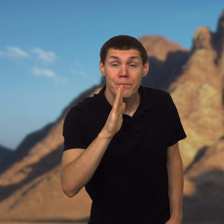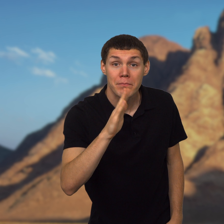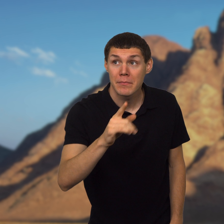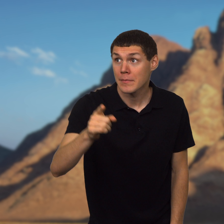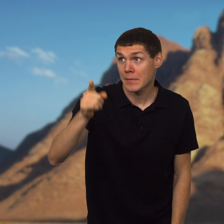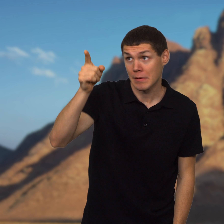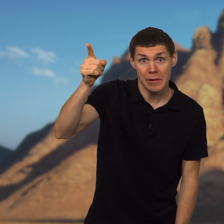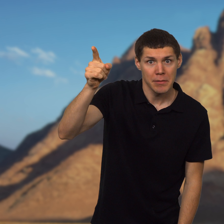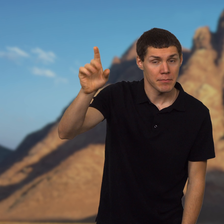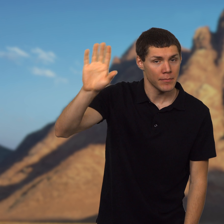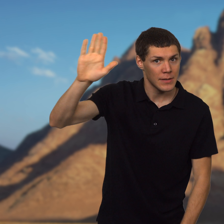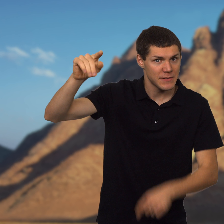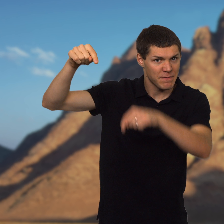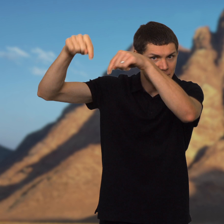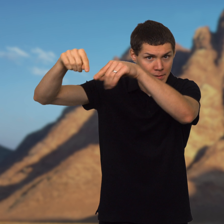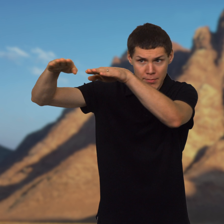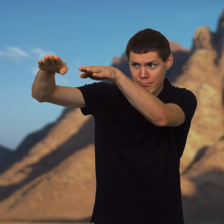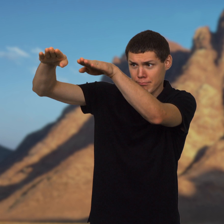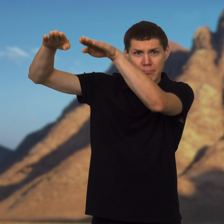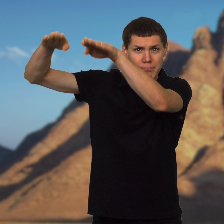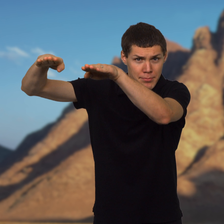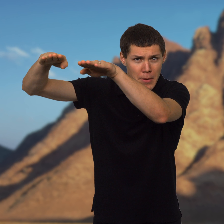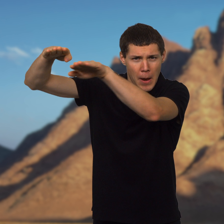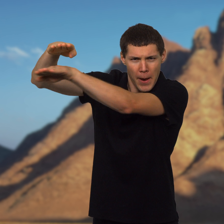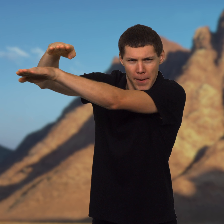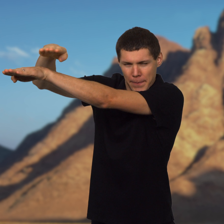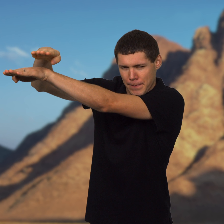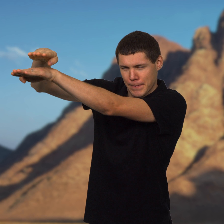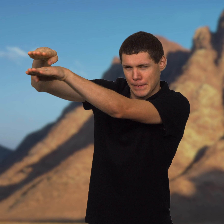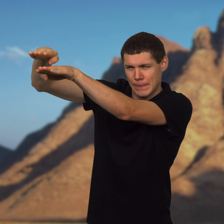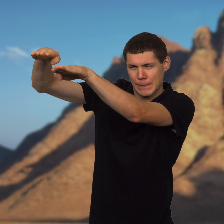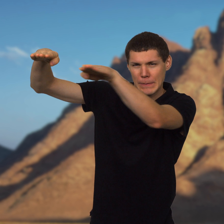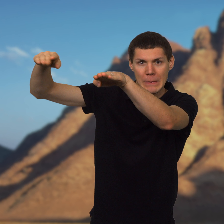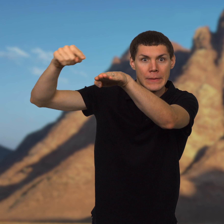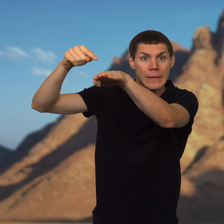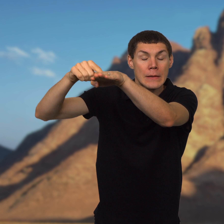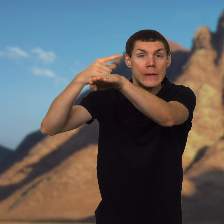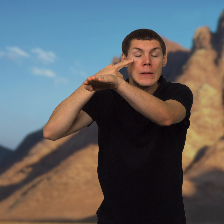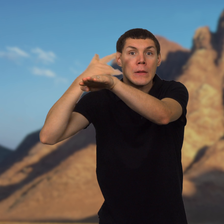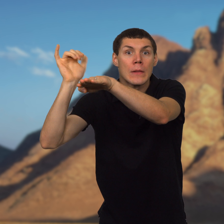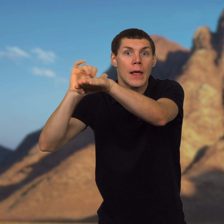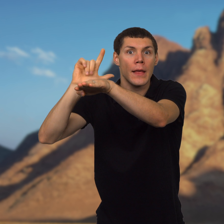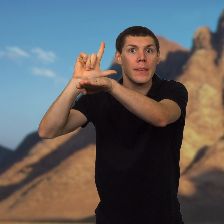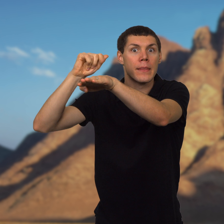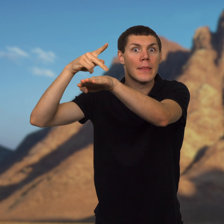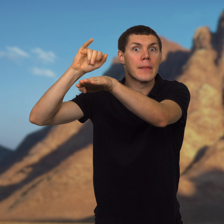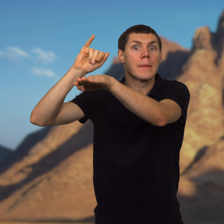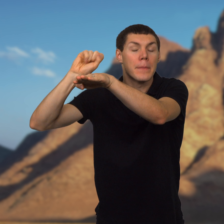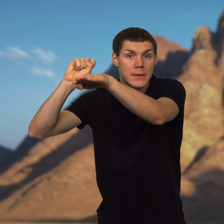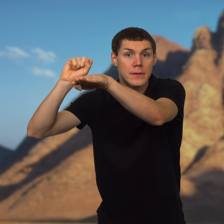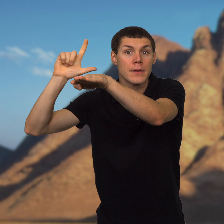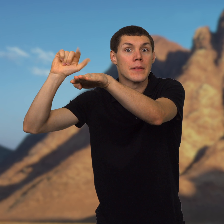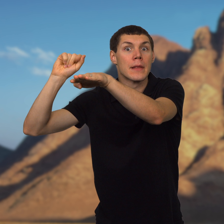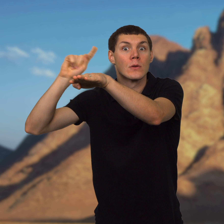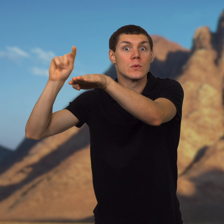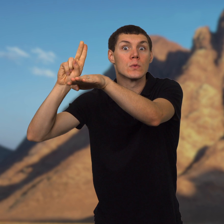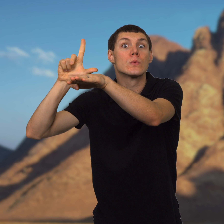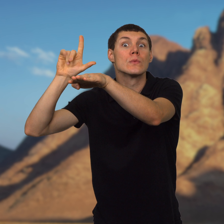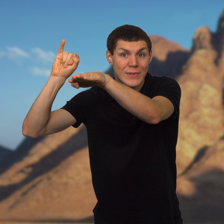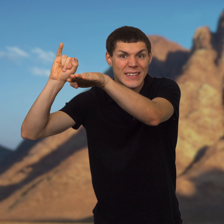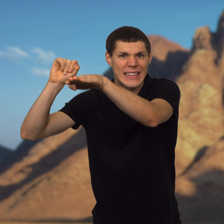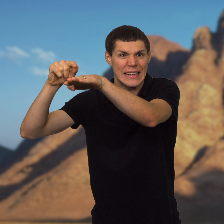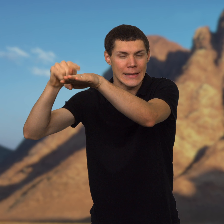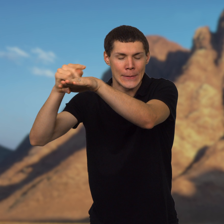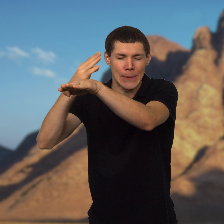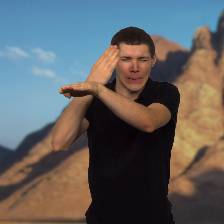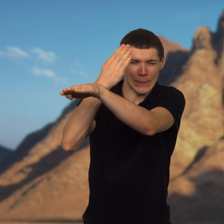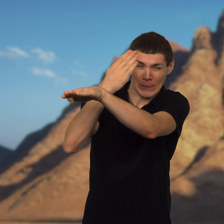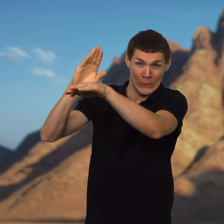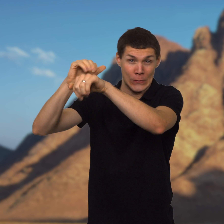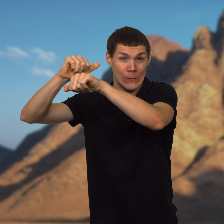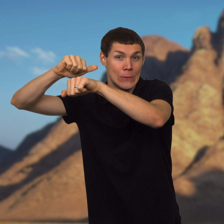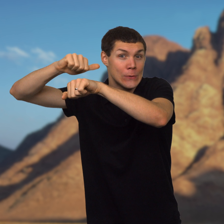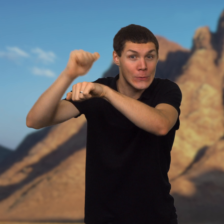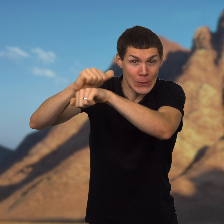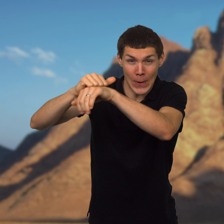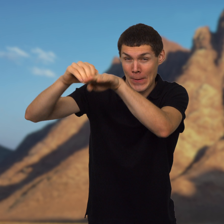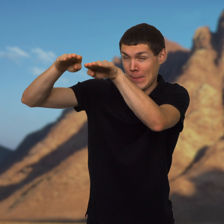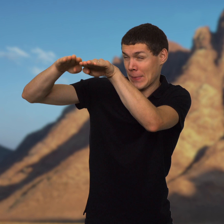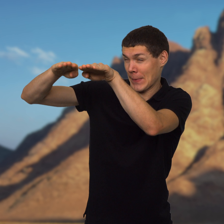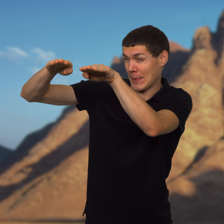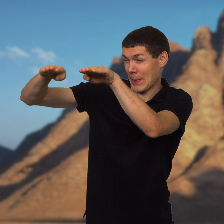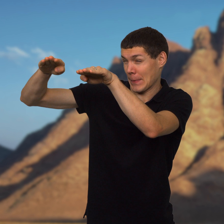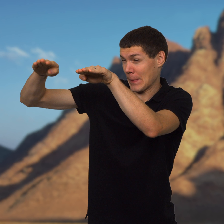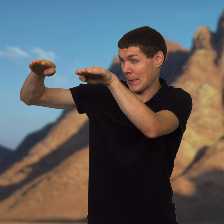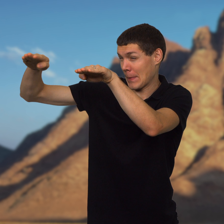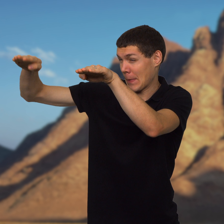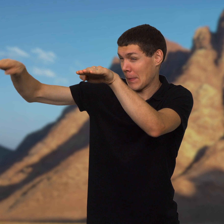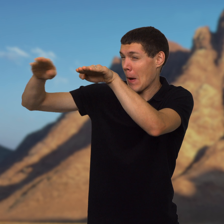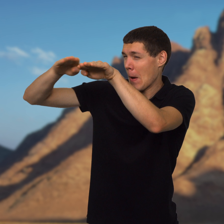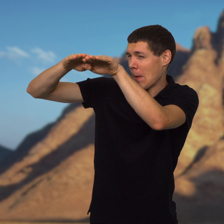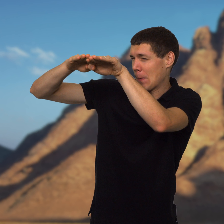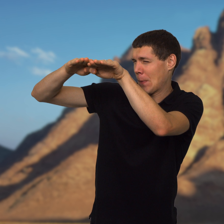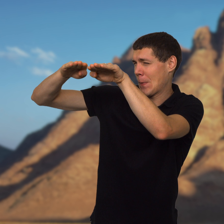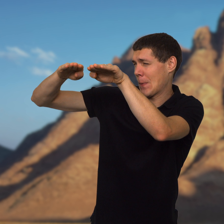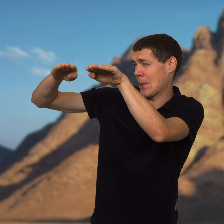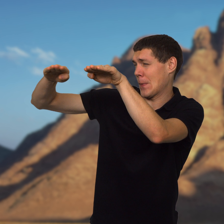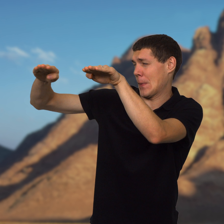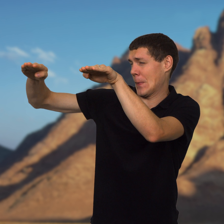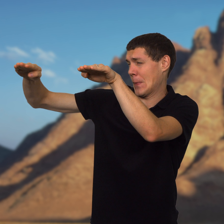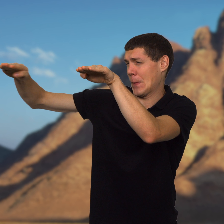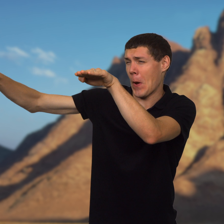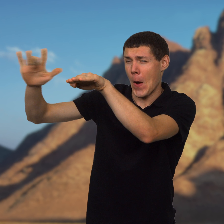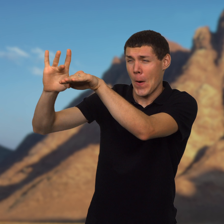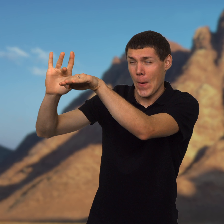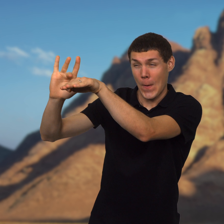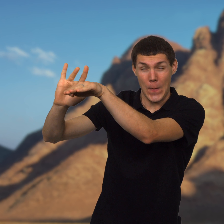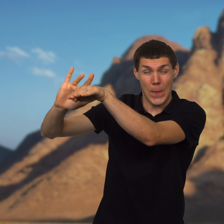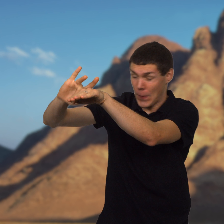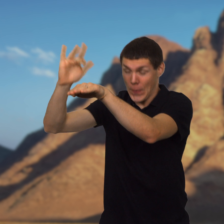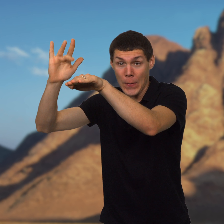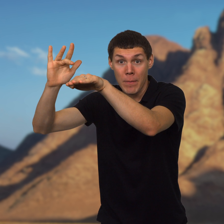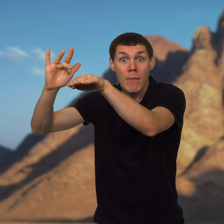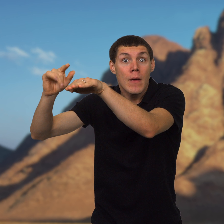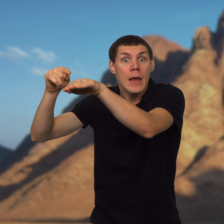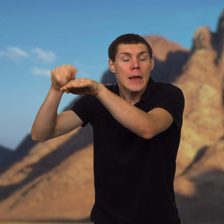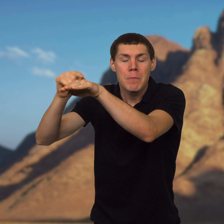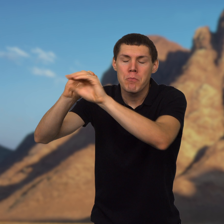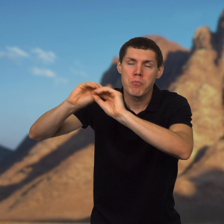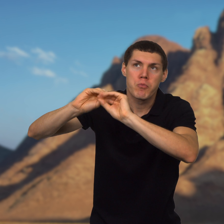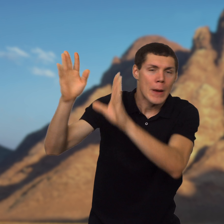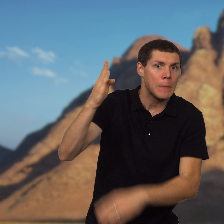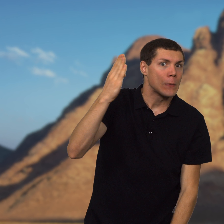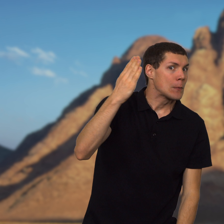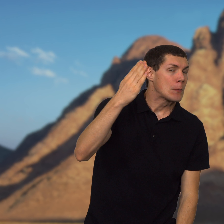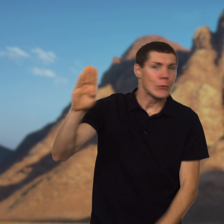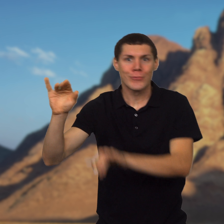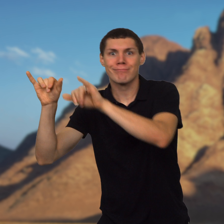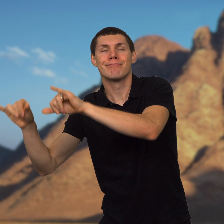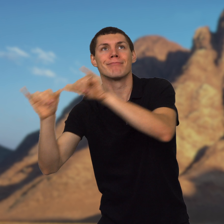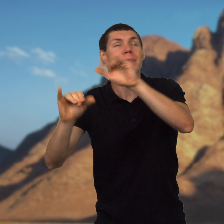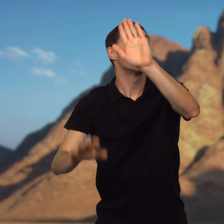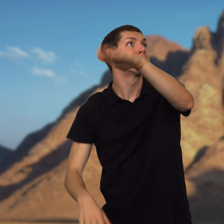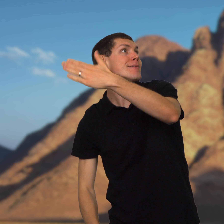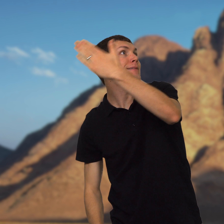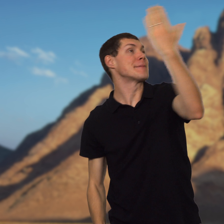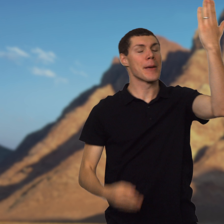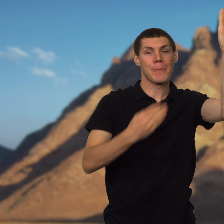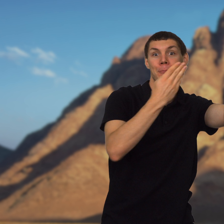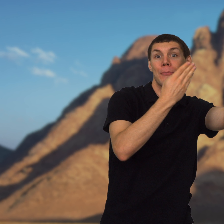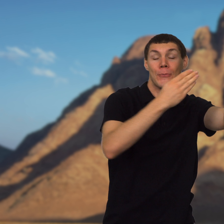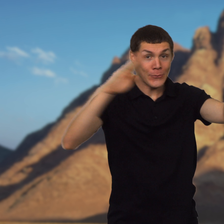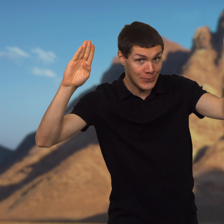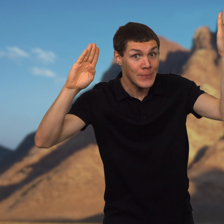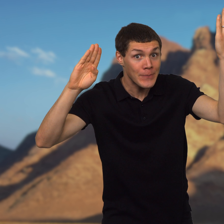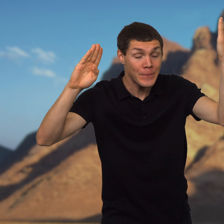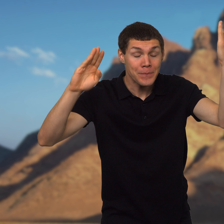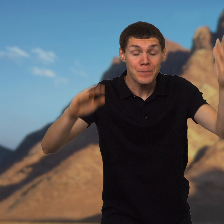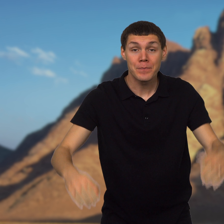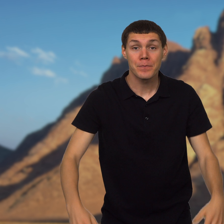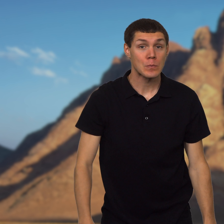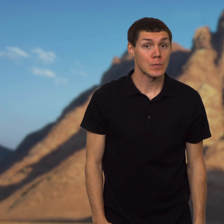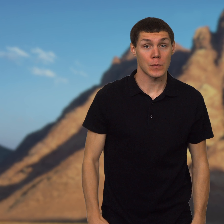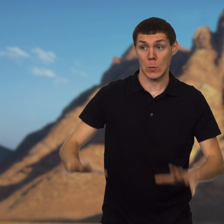Under His feet was a work like a pavement made of sapphire, as clear as the sky itself.